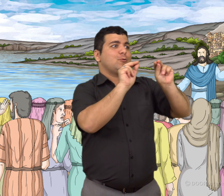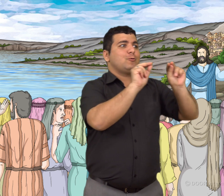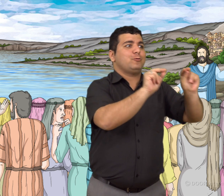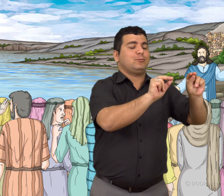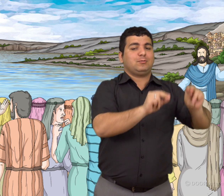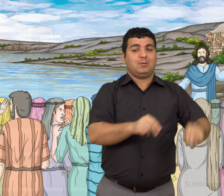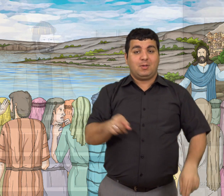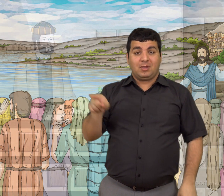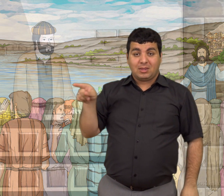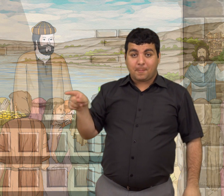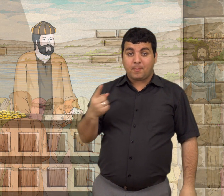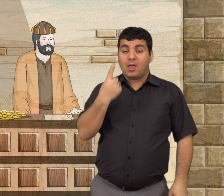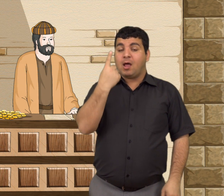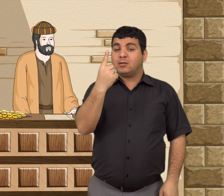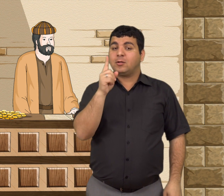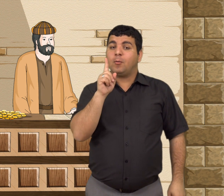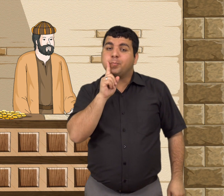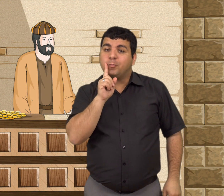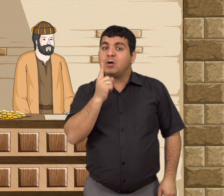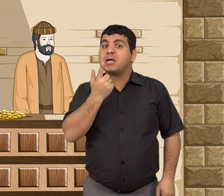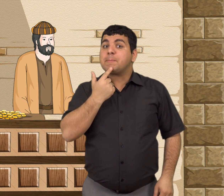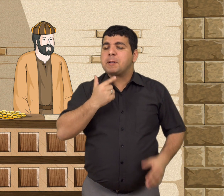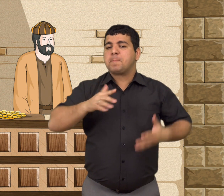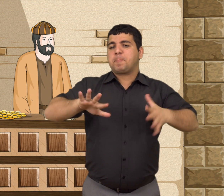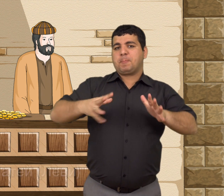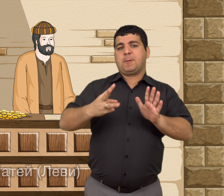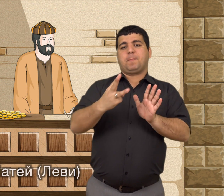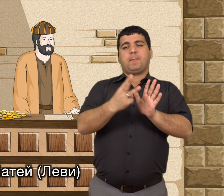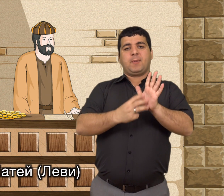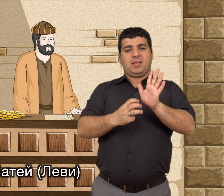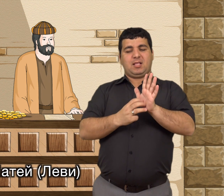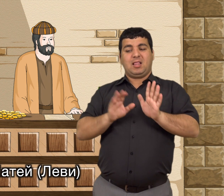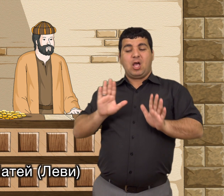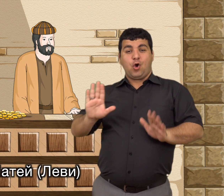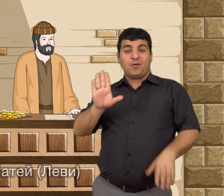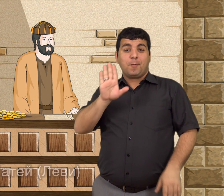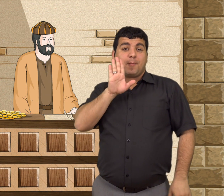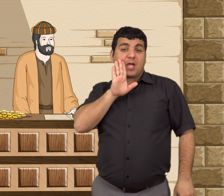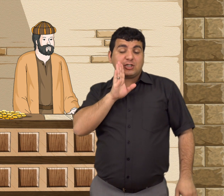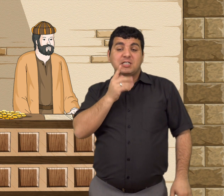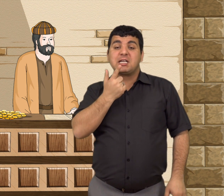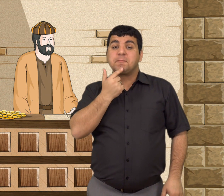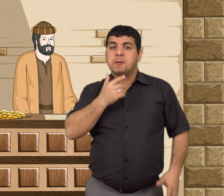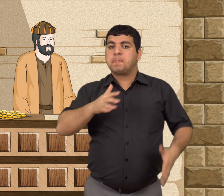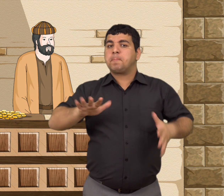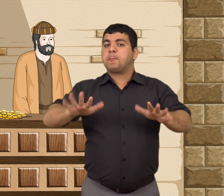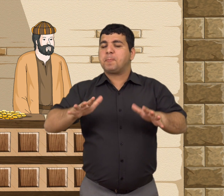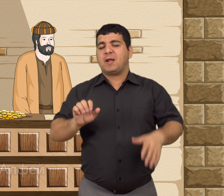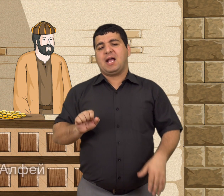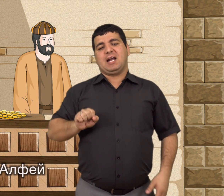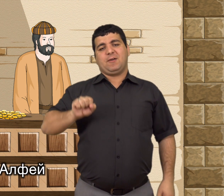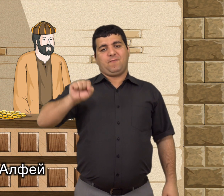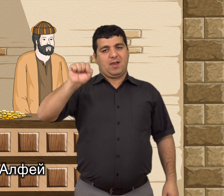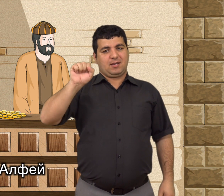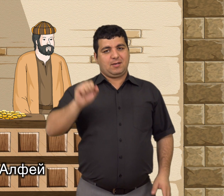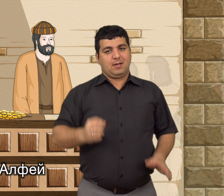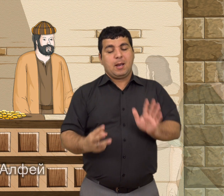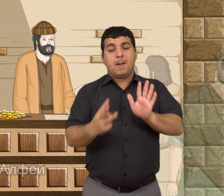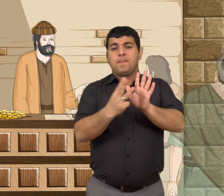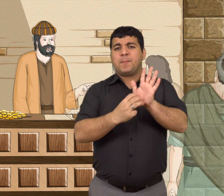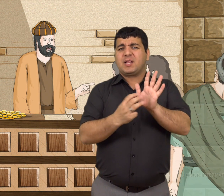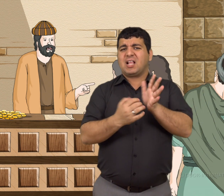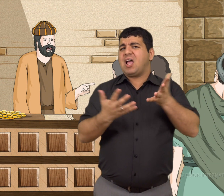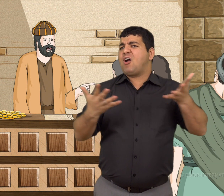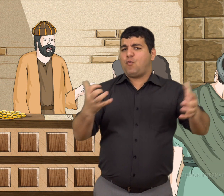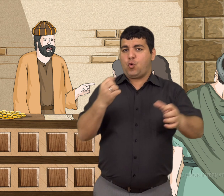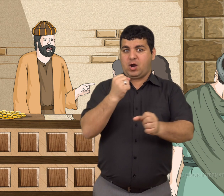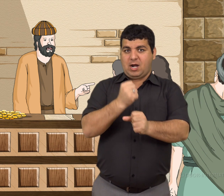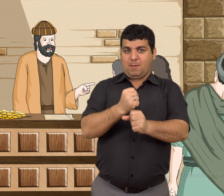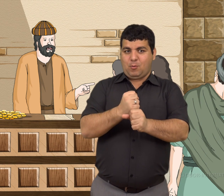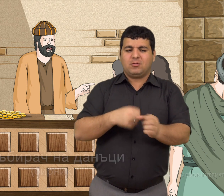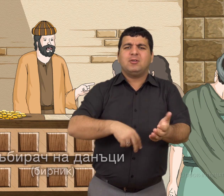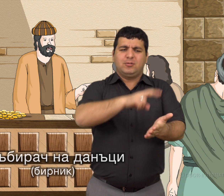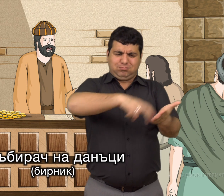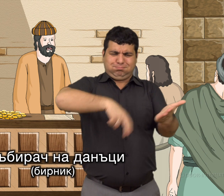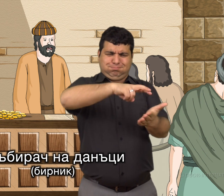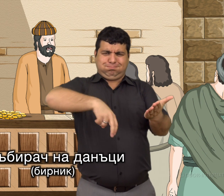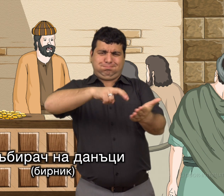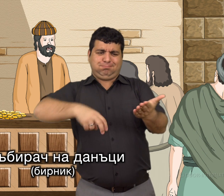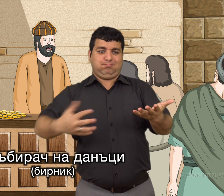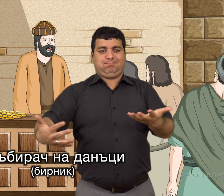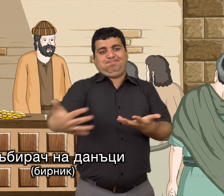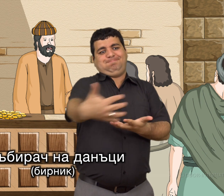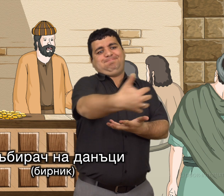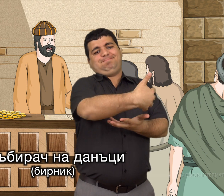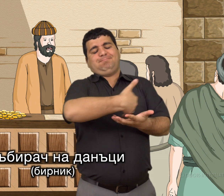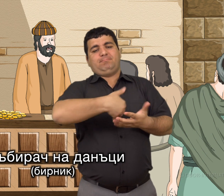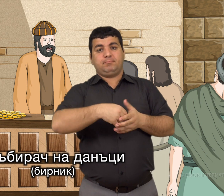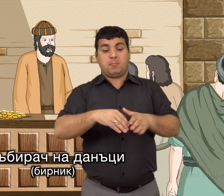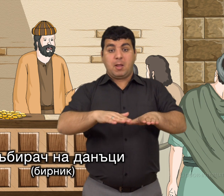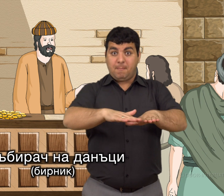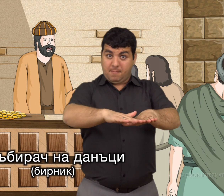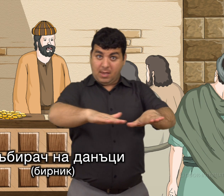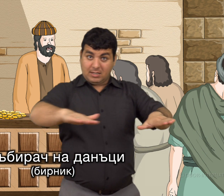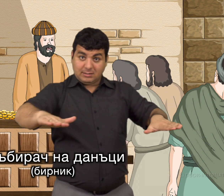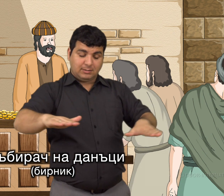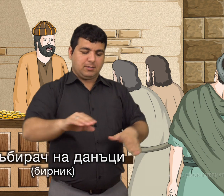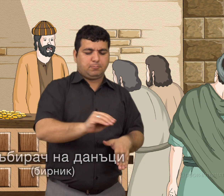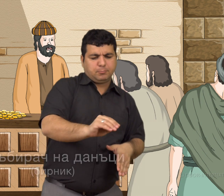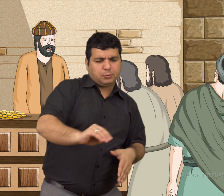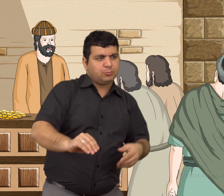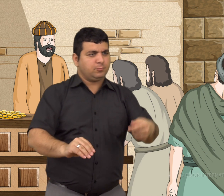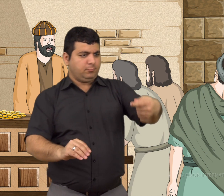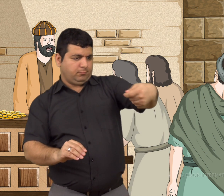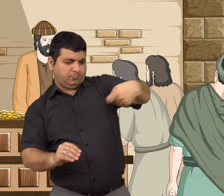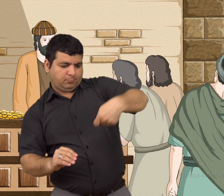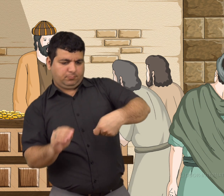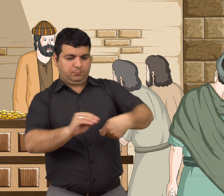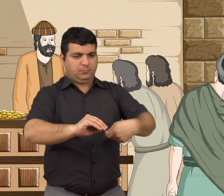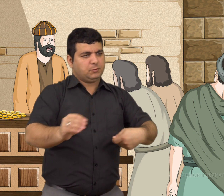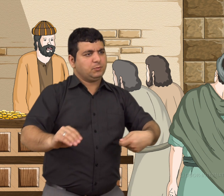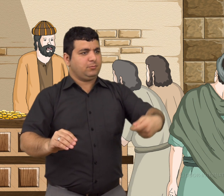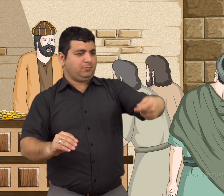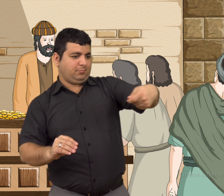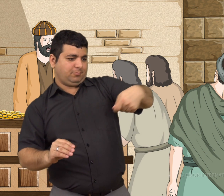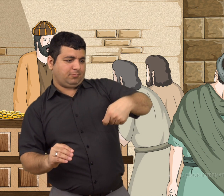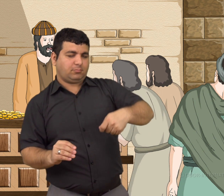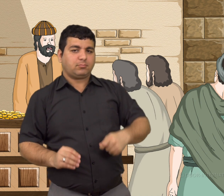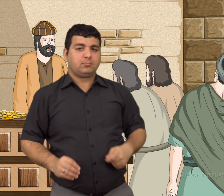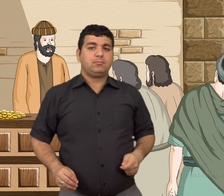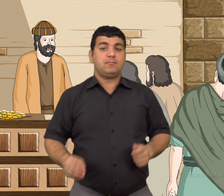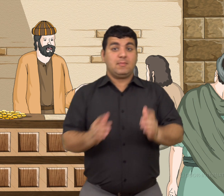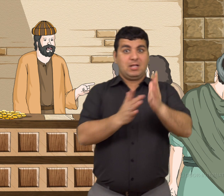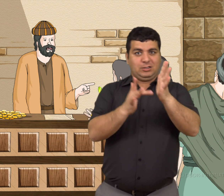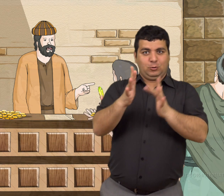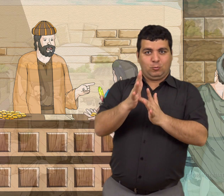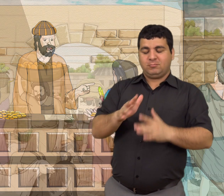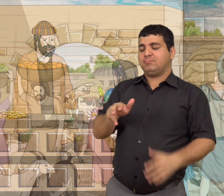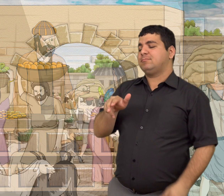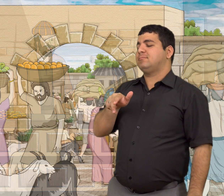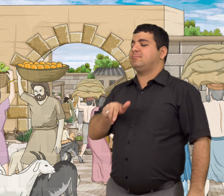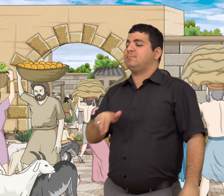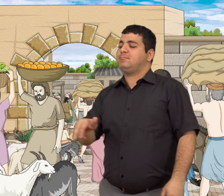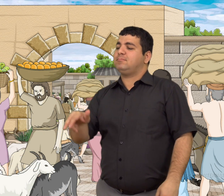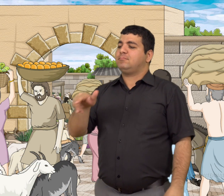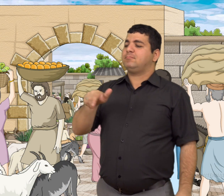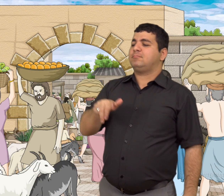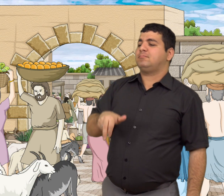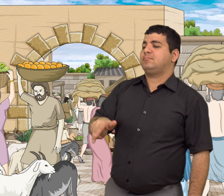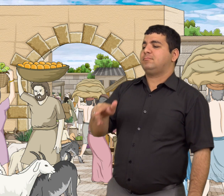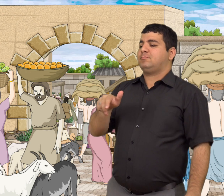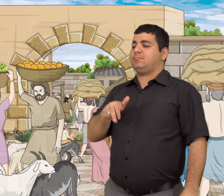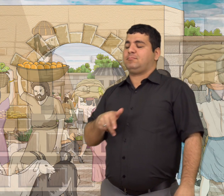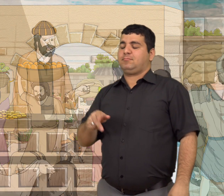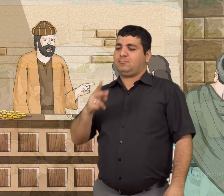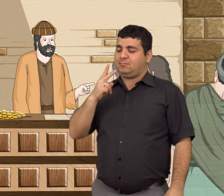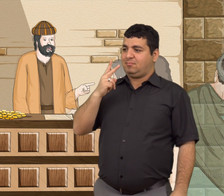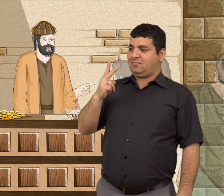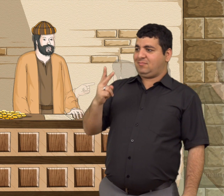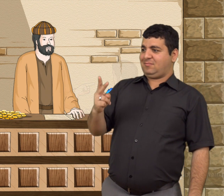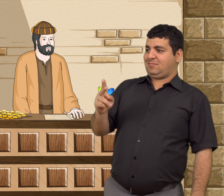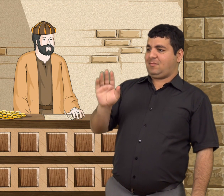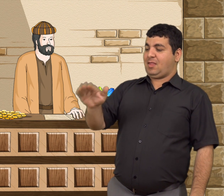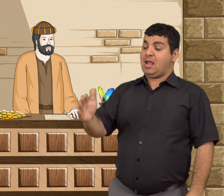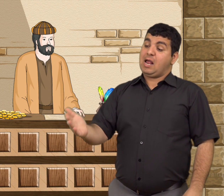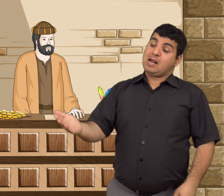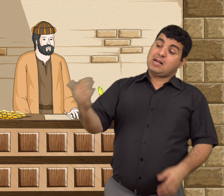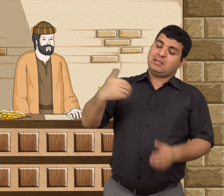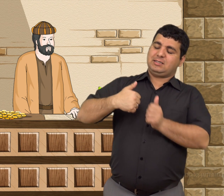As He was walking along, He saw Levi son of Alphaeus sitting at the tax booth.